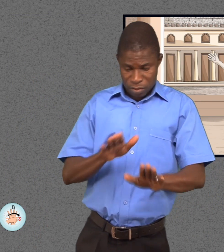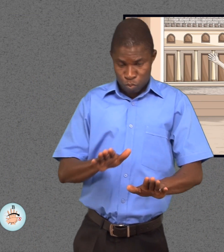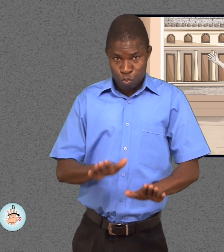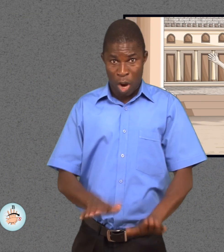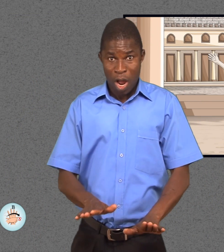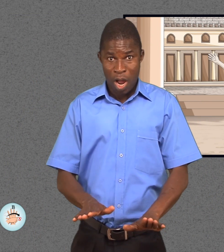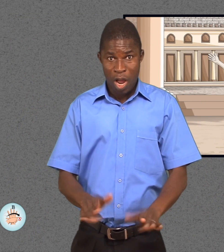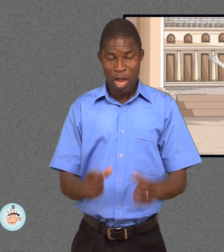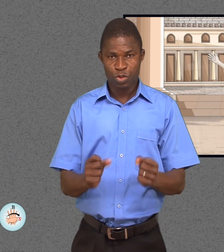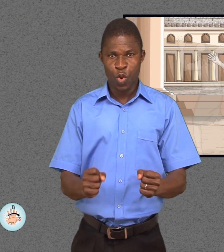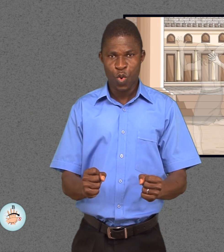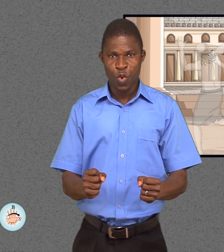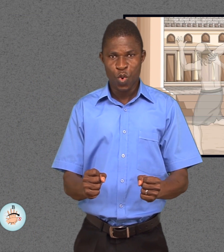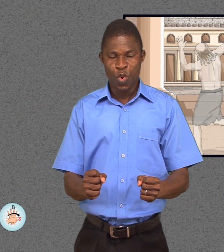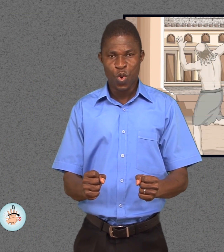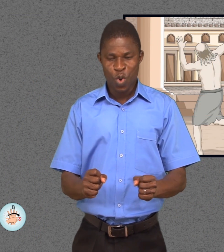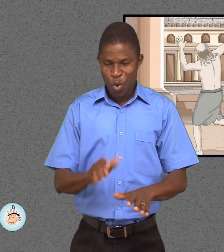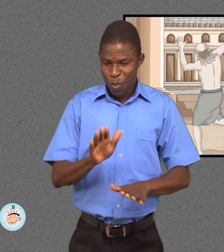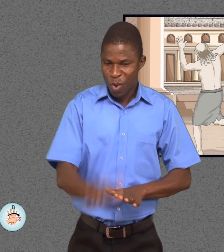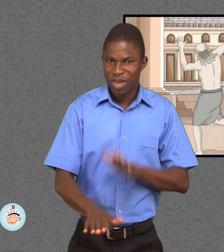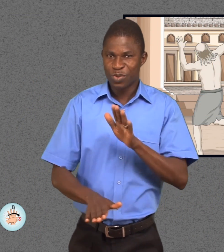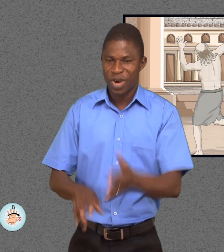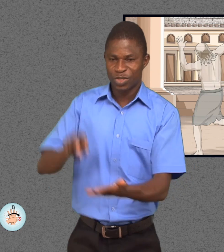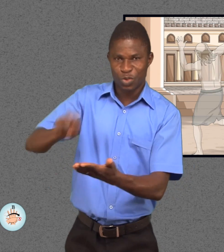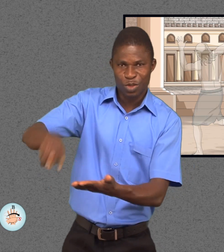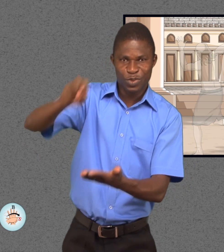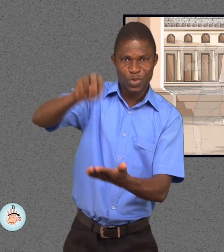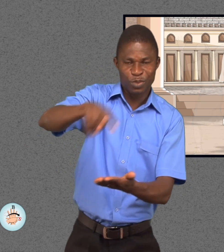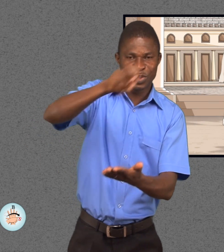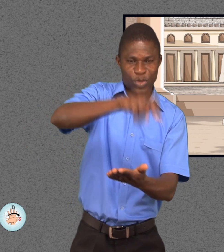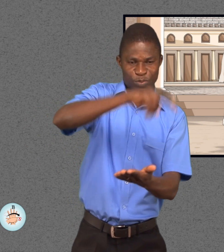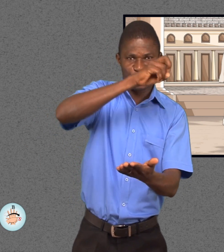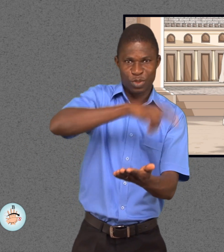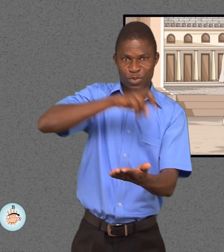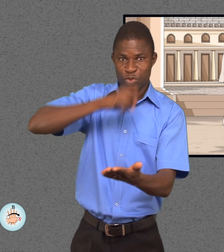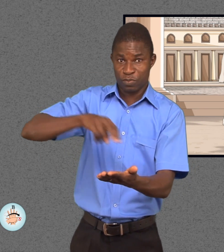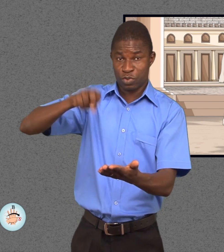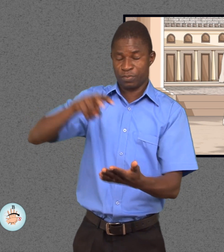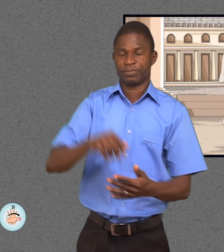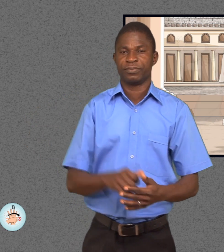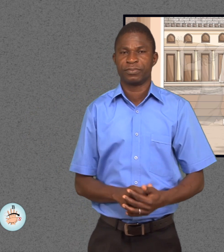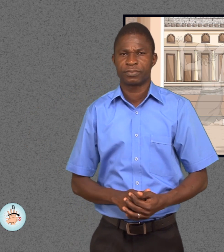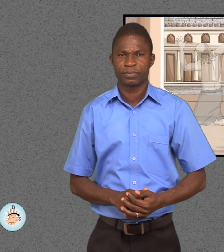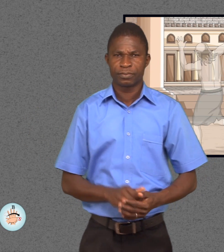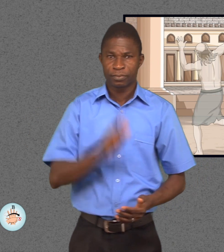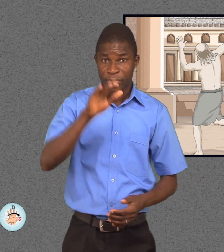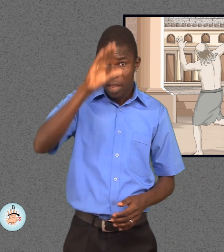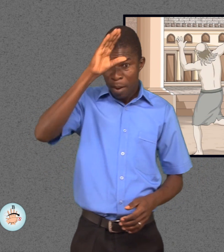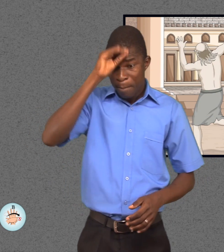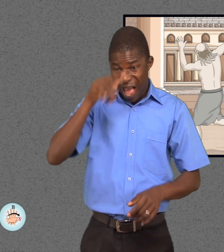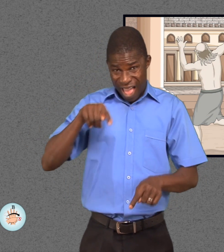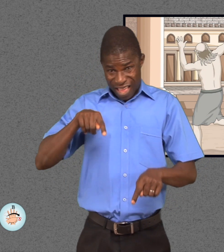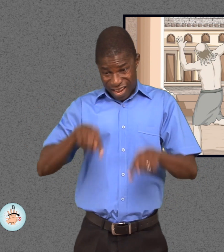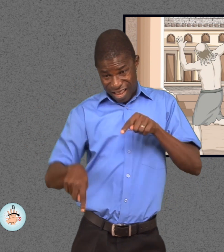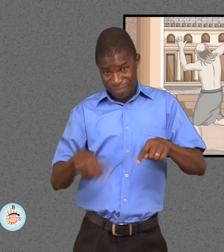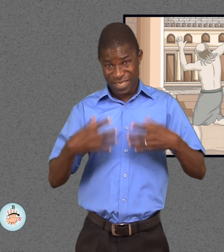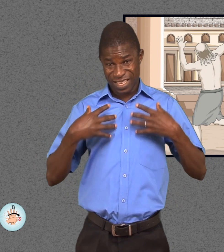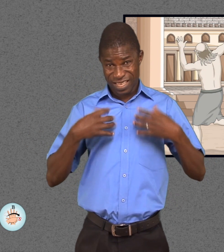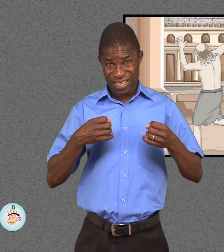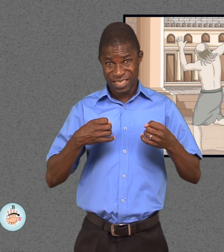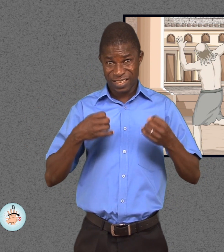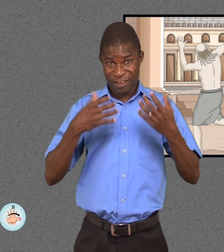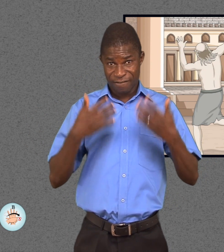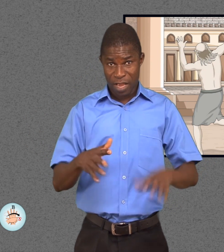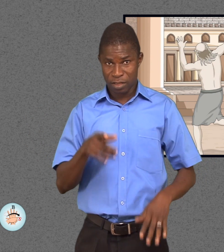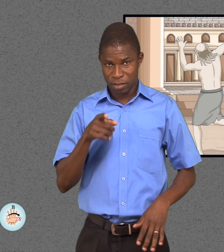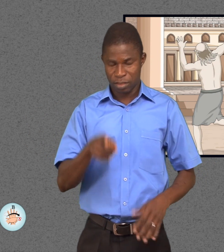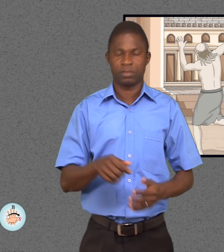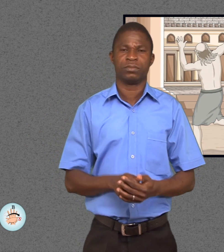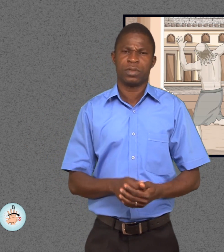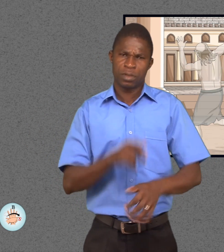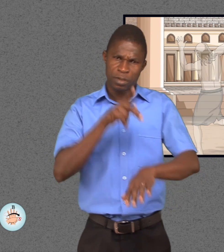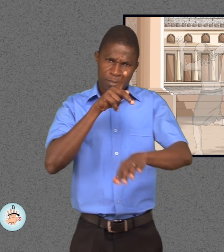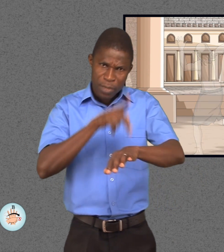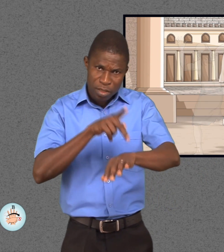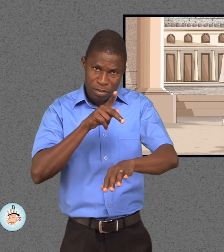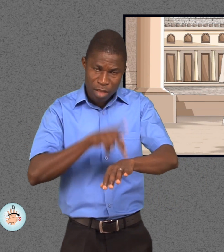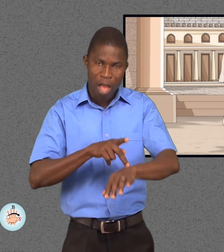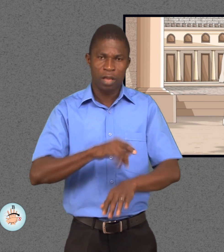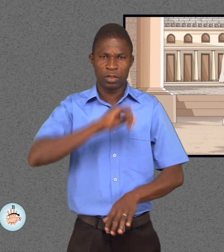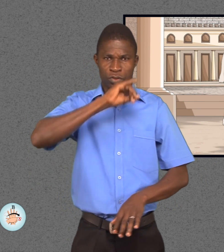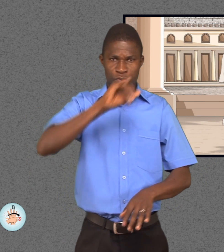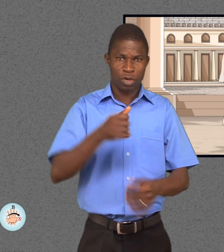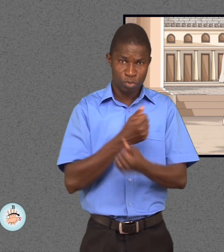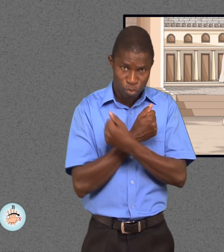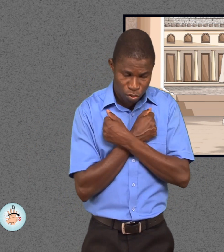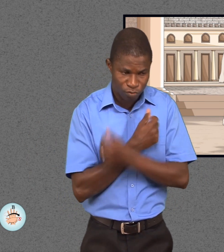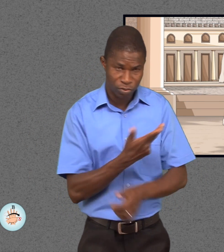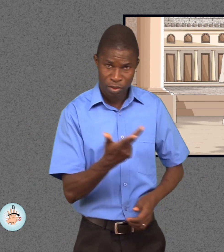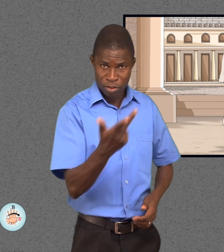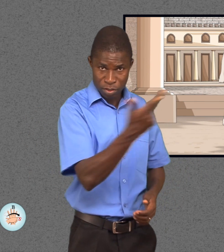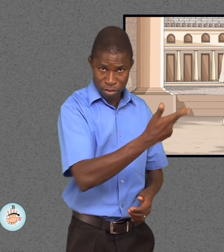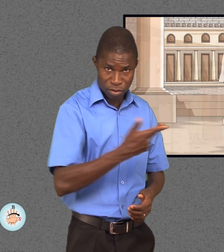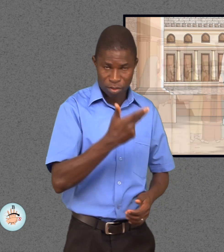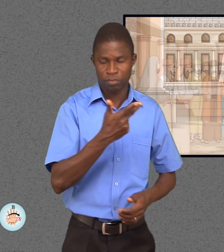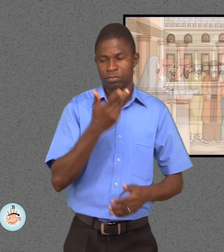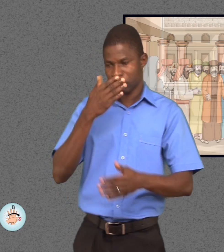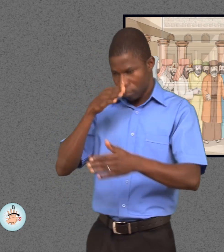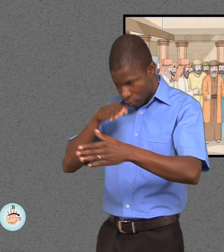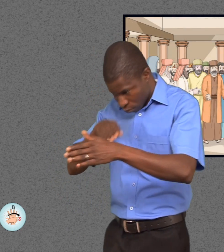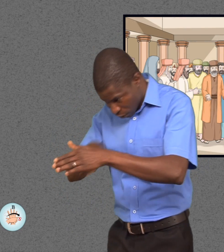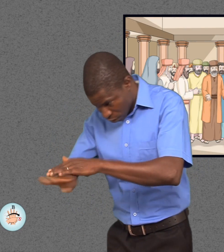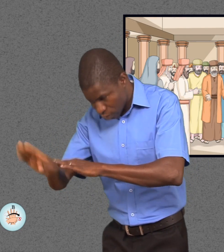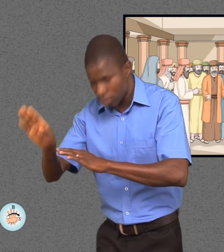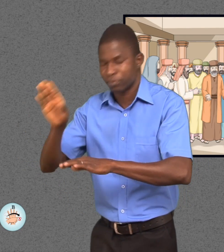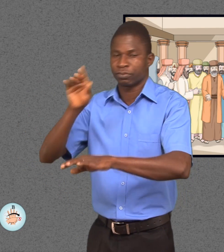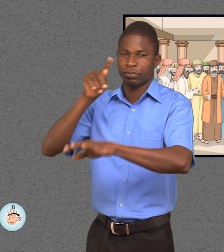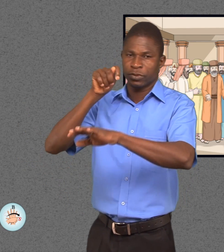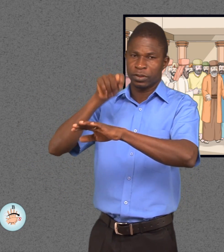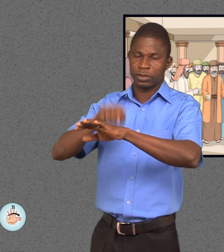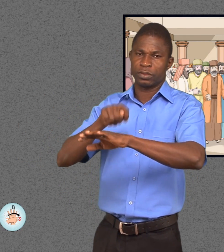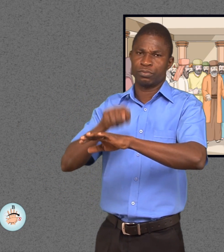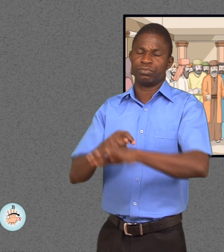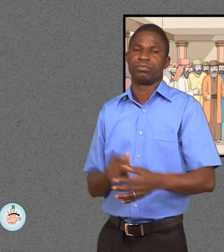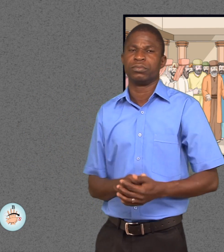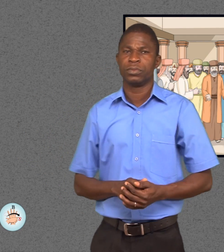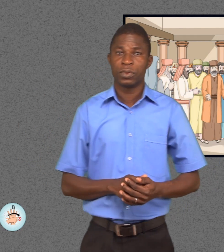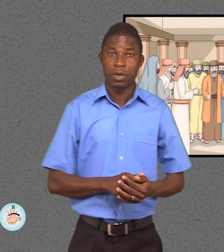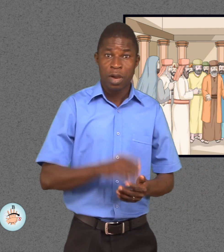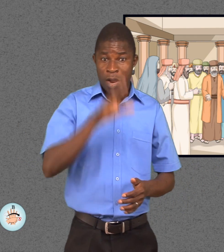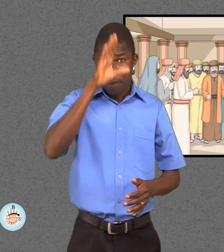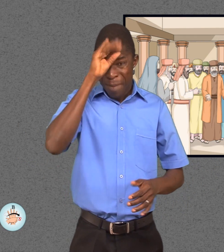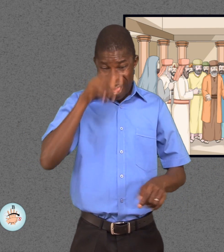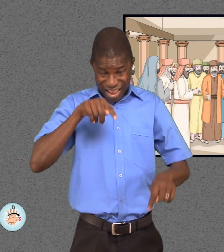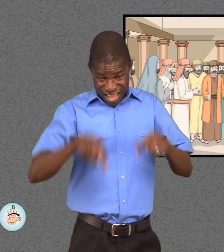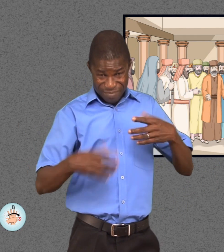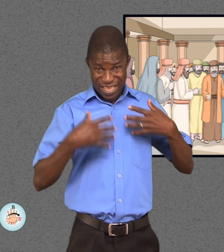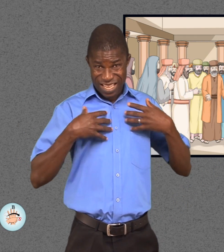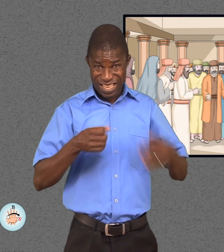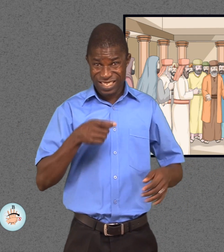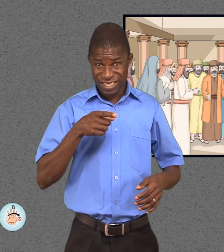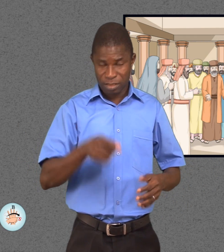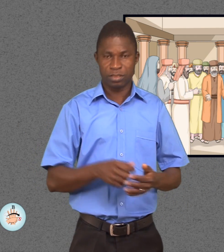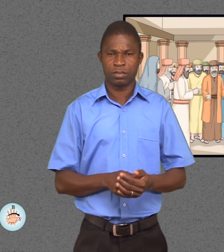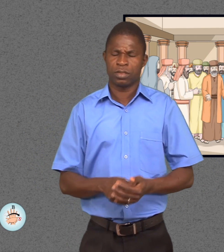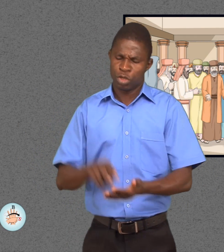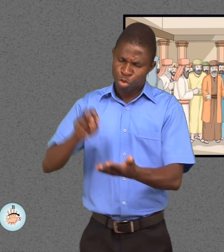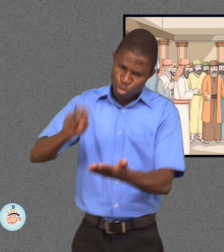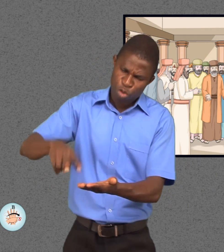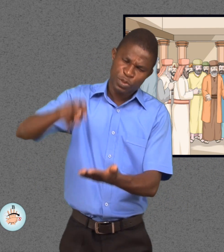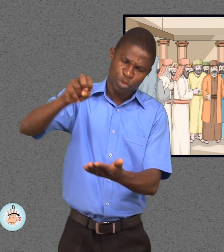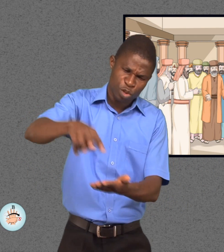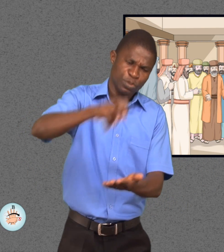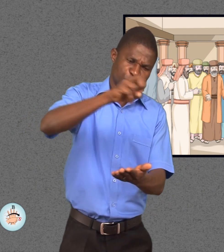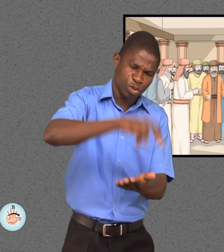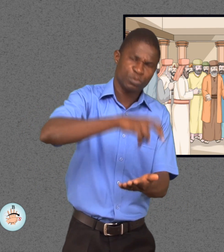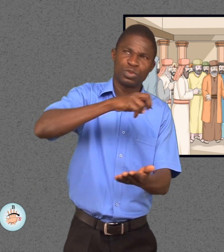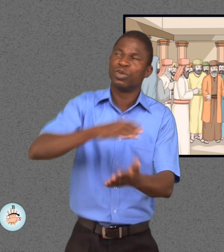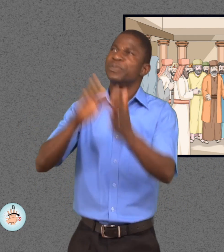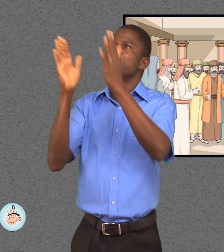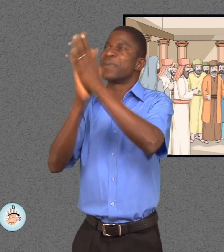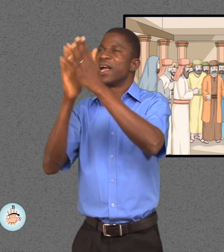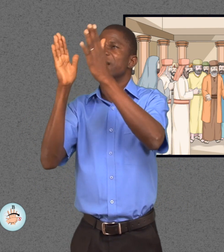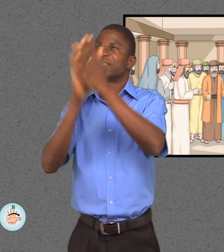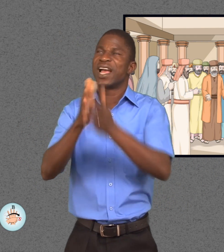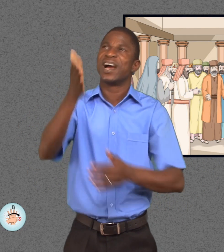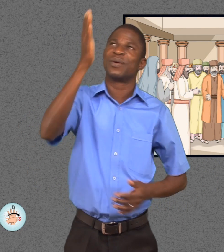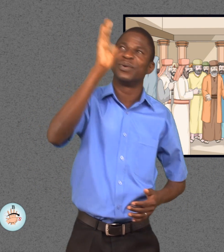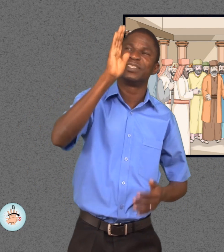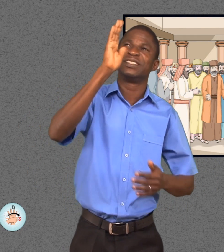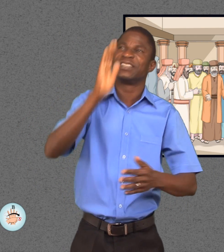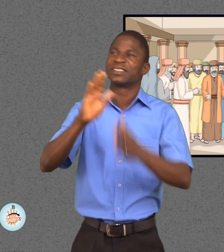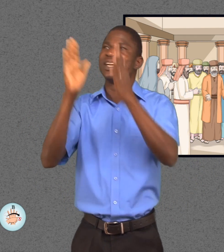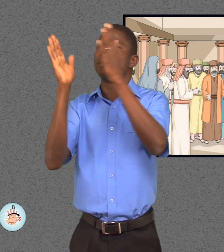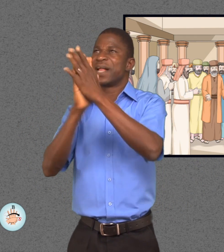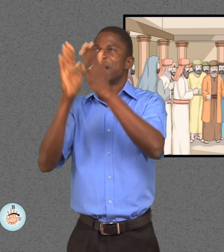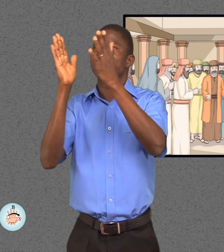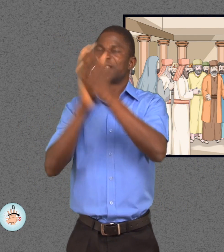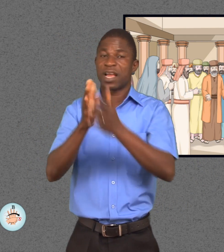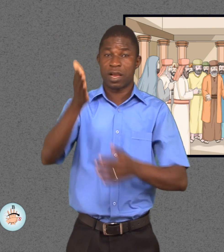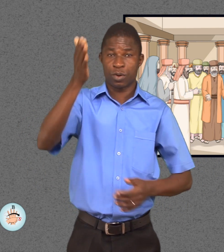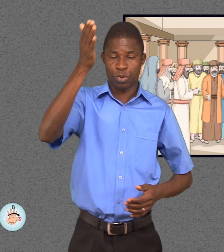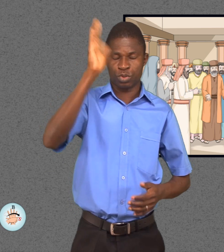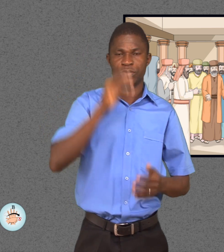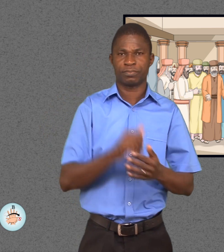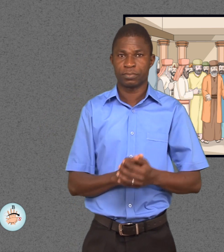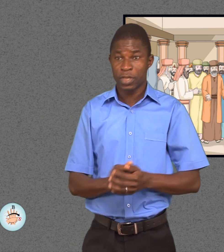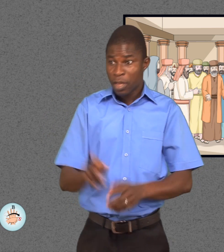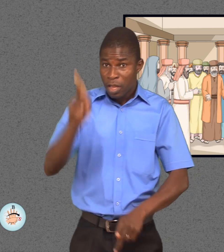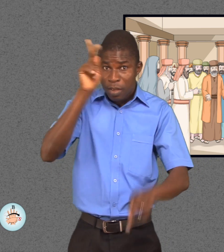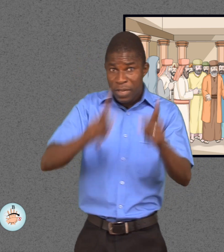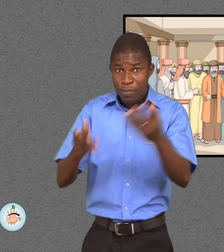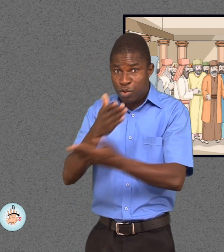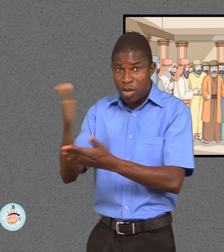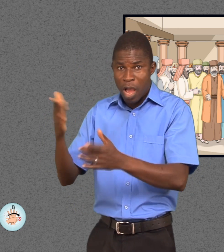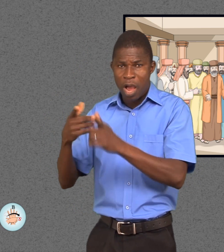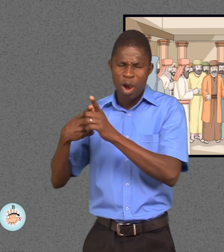Then he went with them into the temple courts, walking and leaping and praising God.